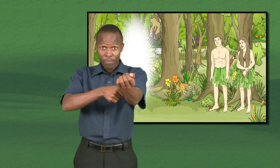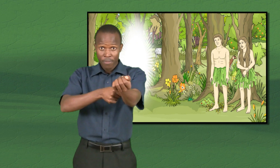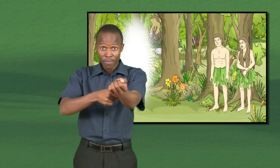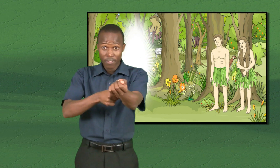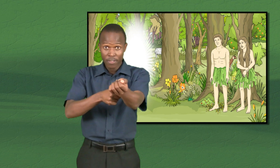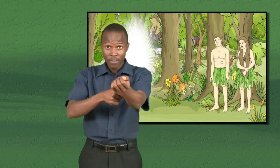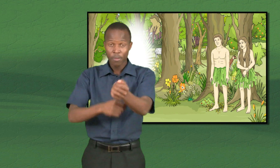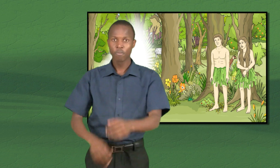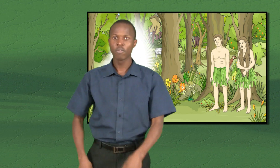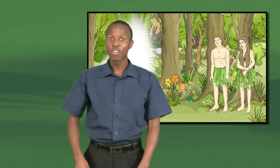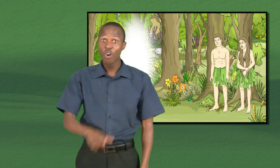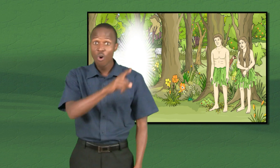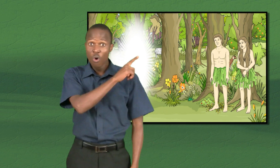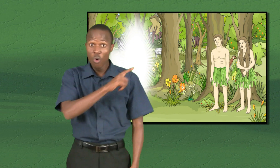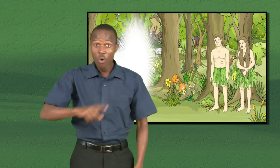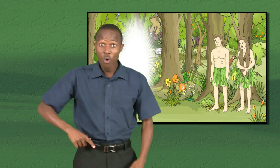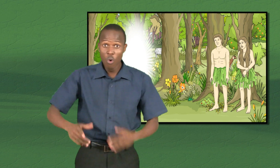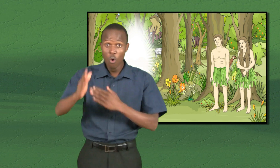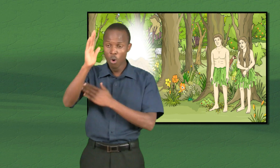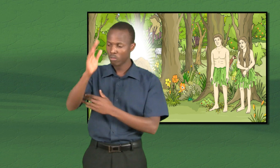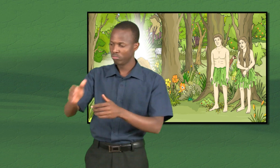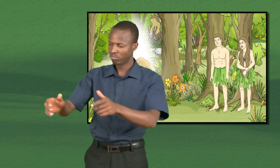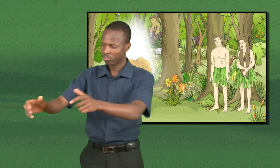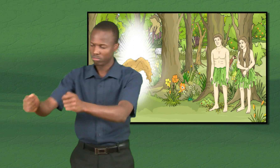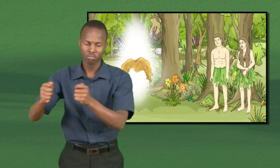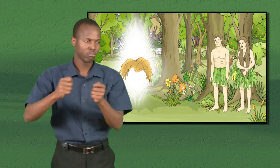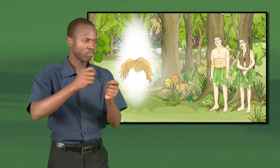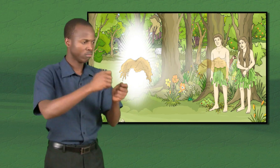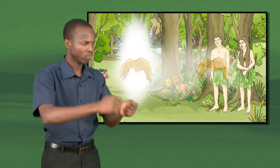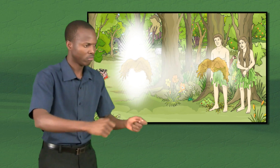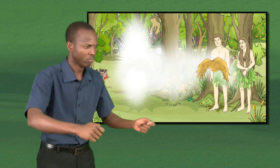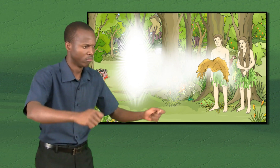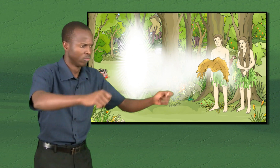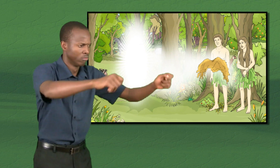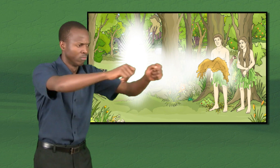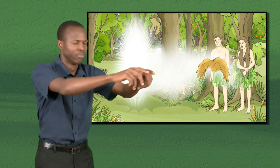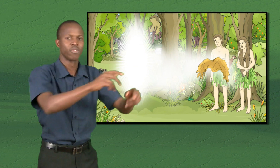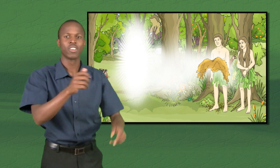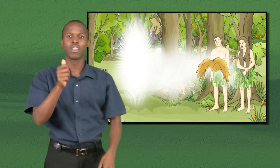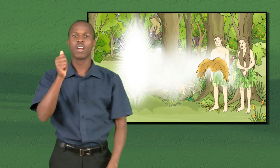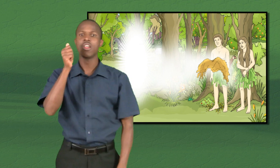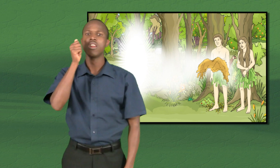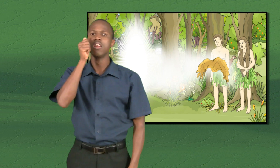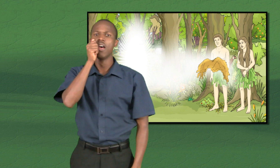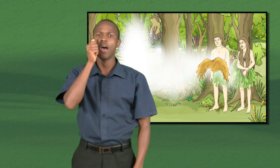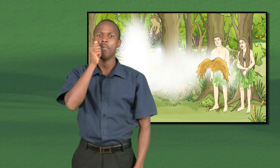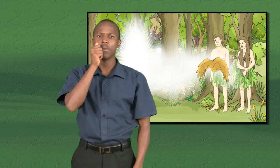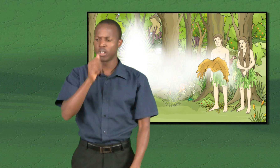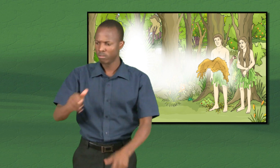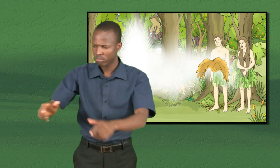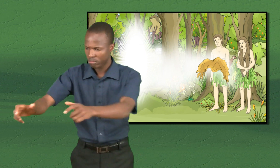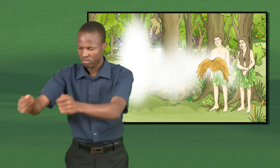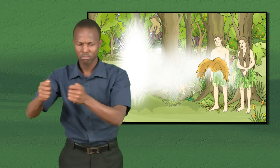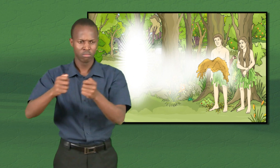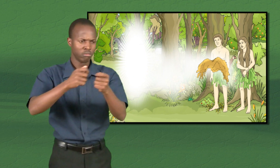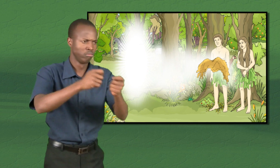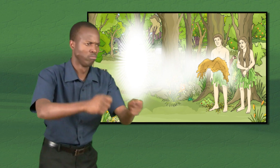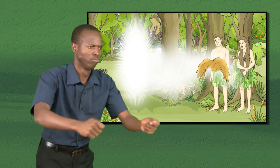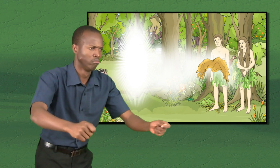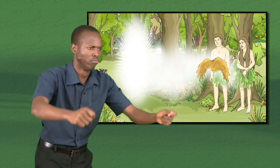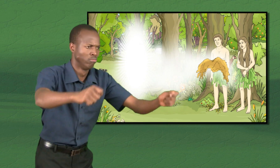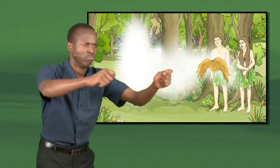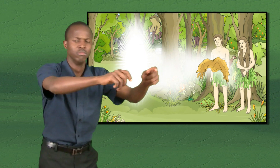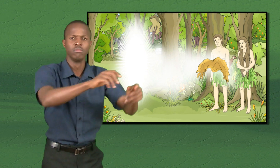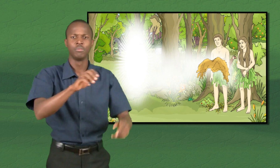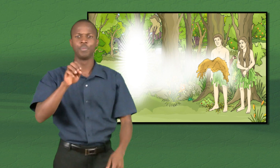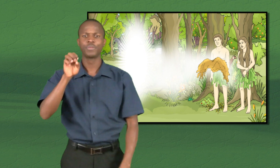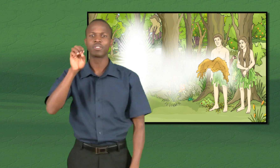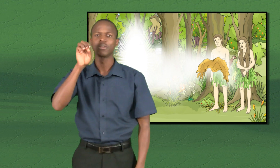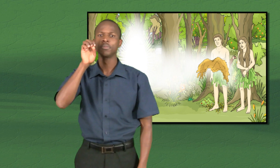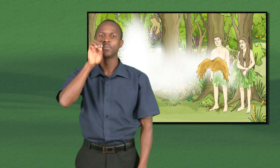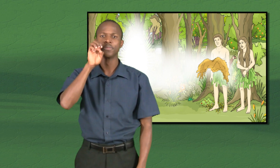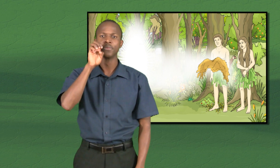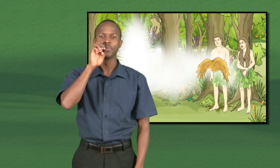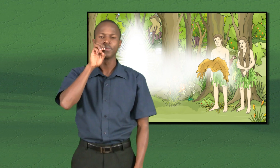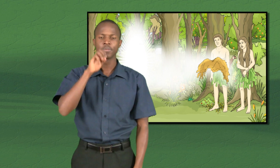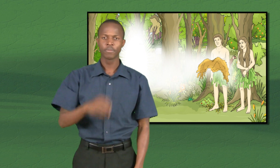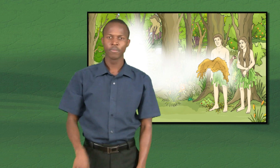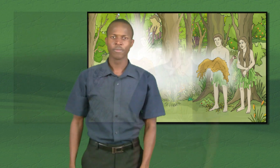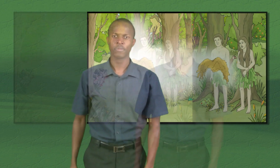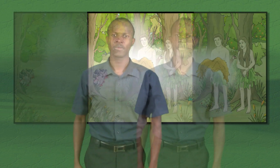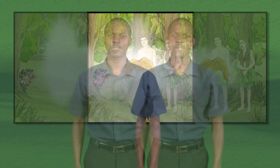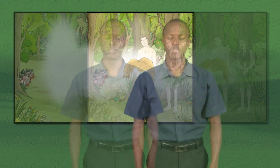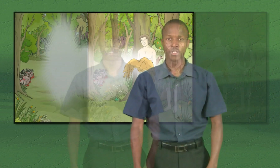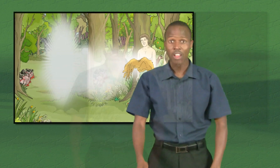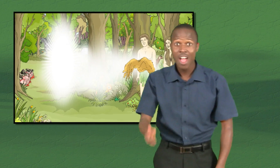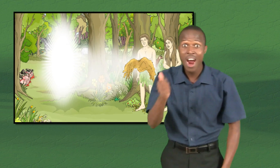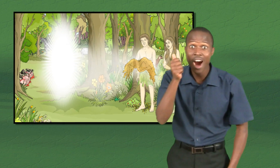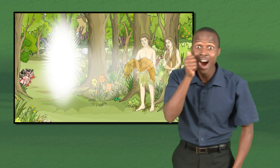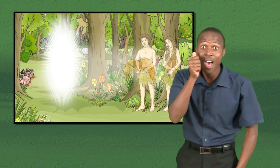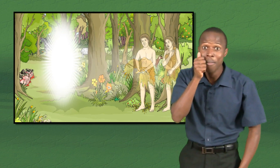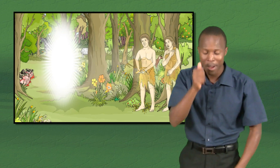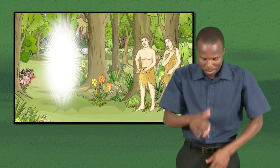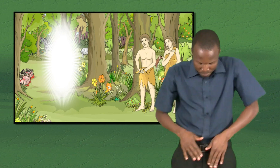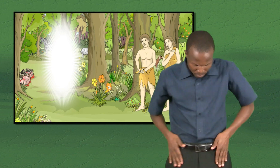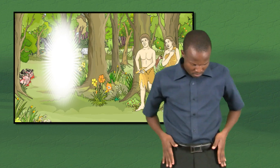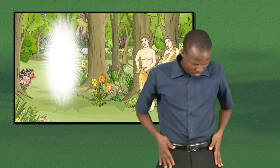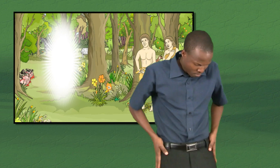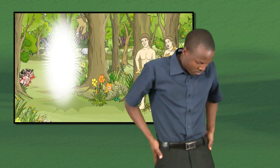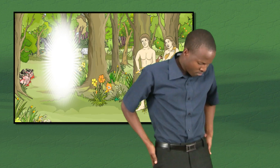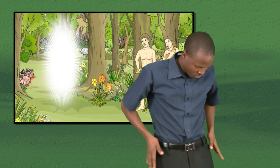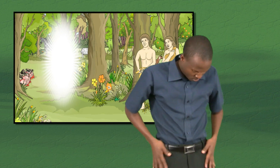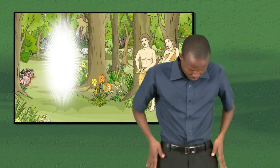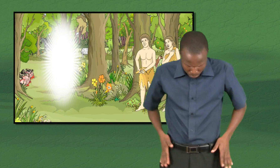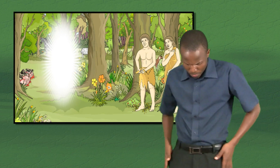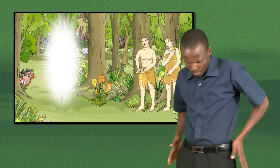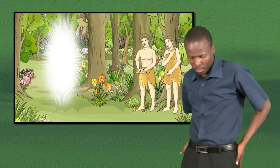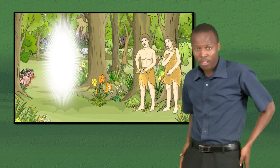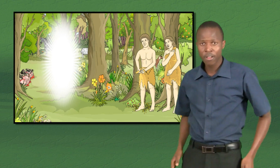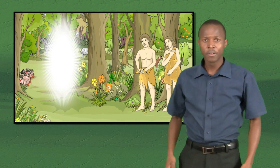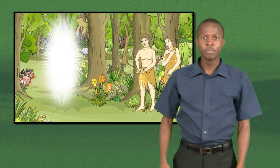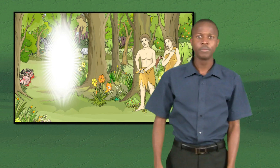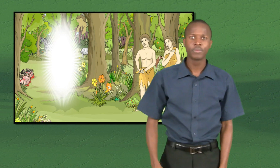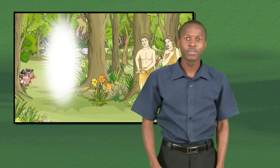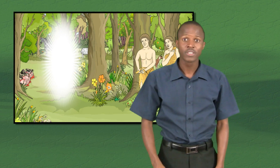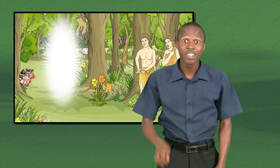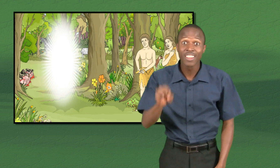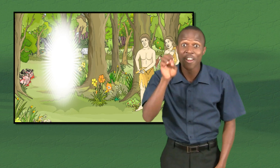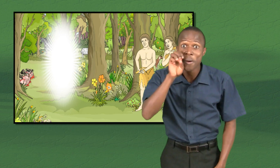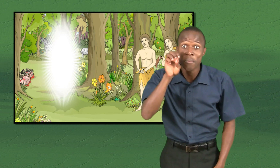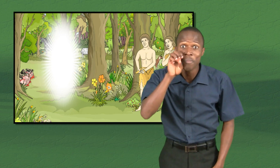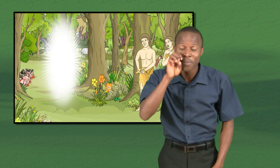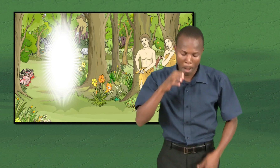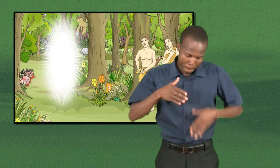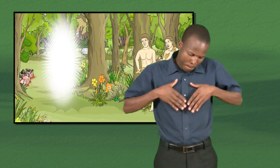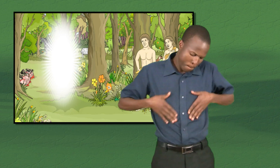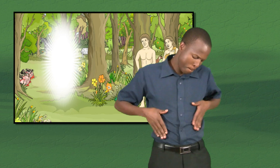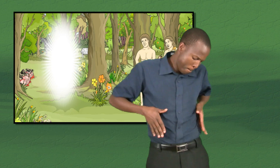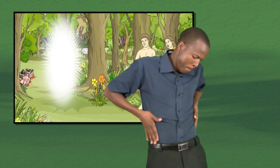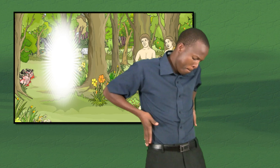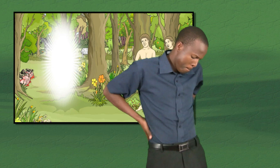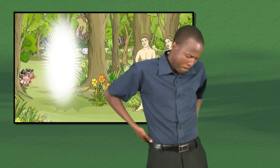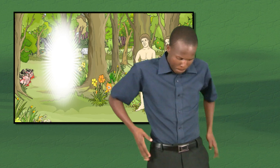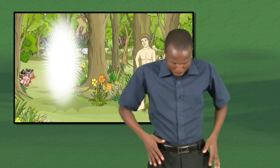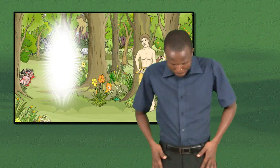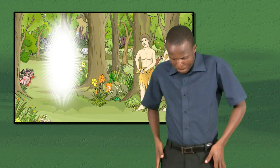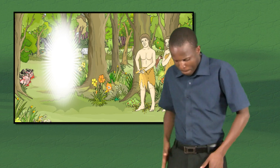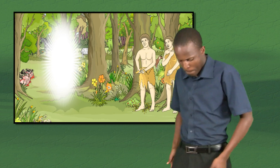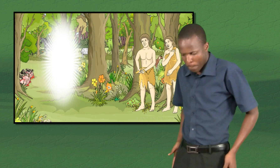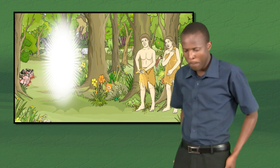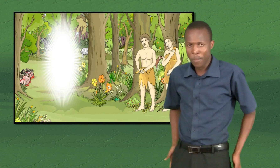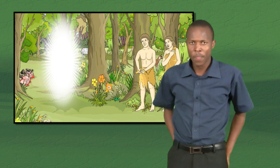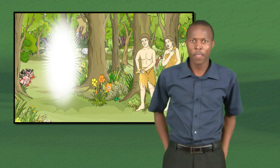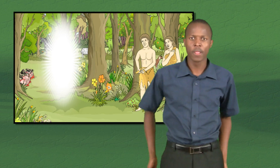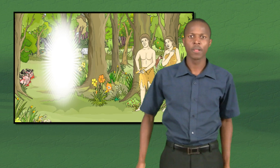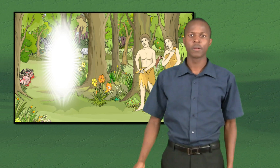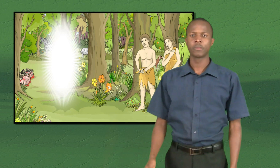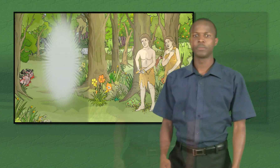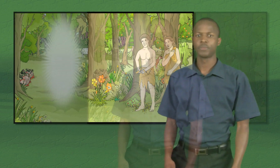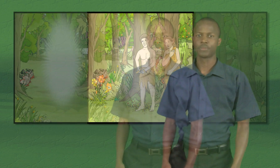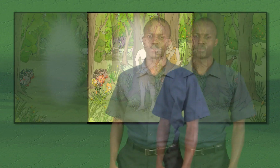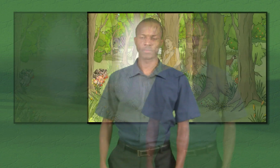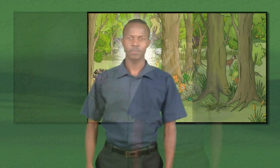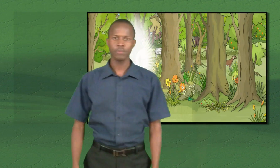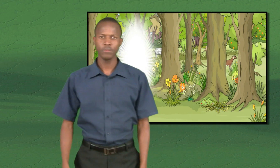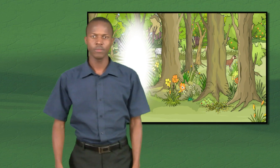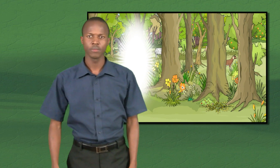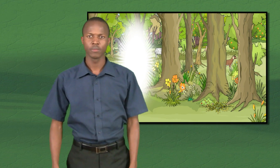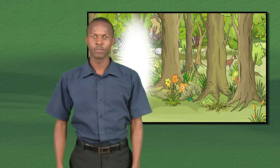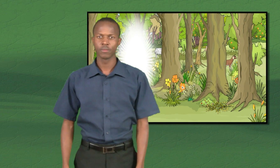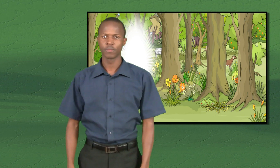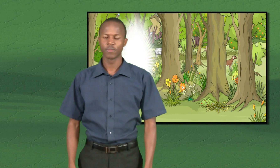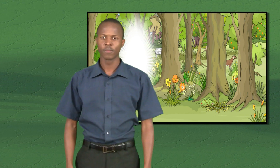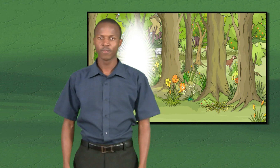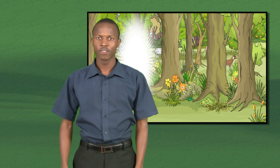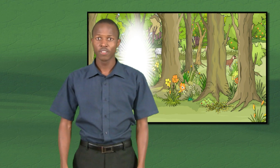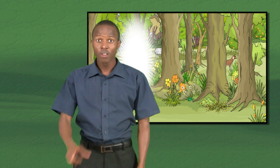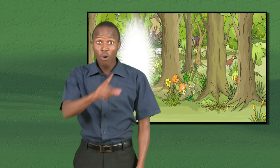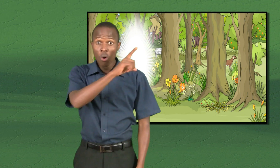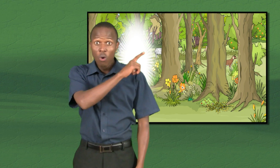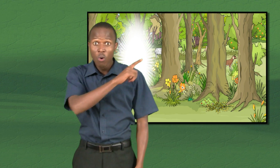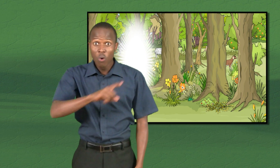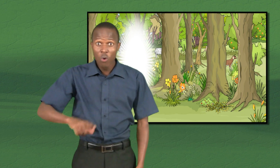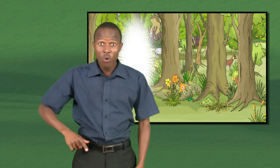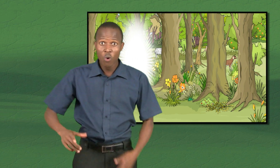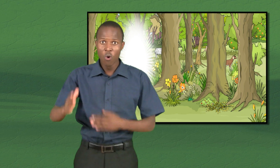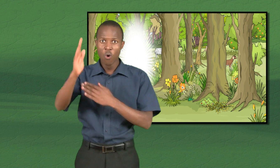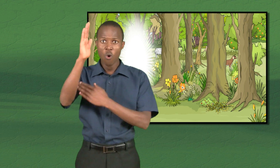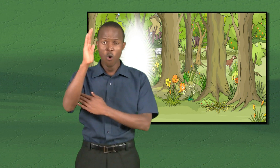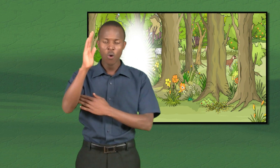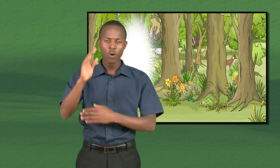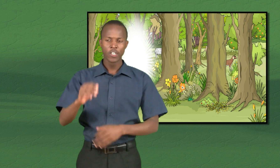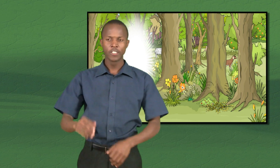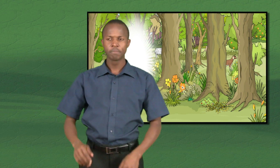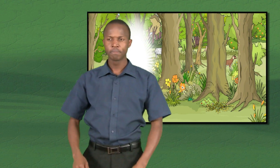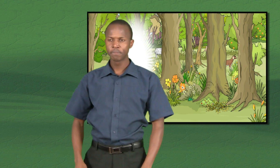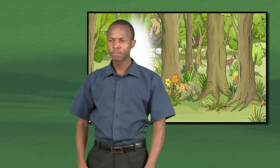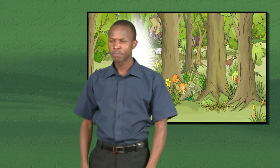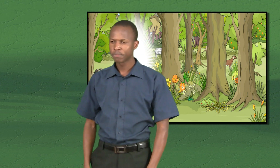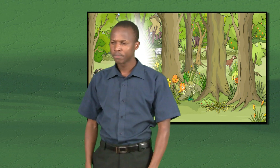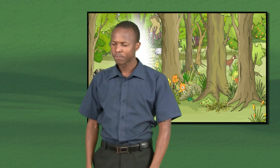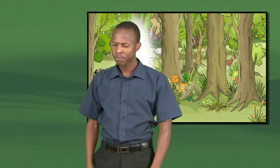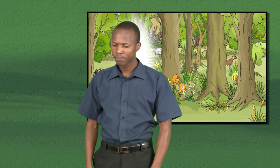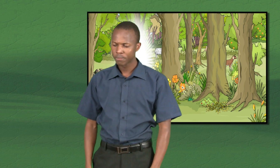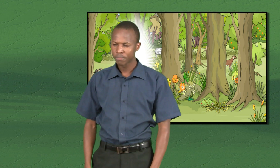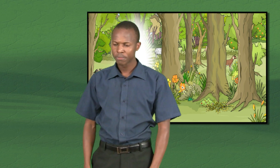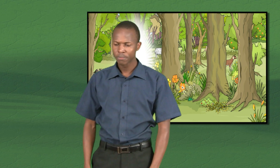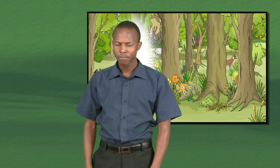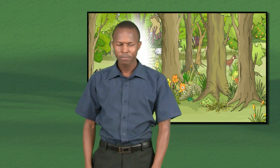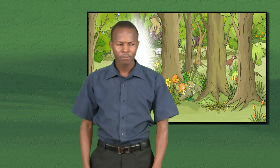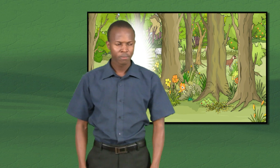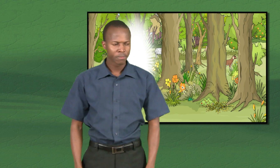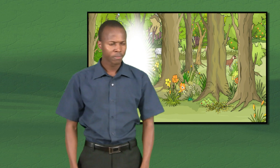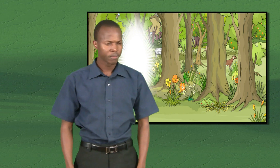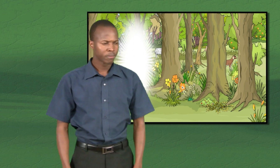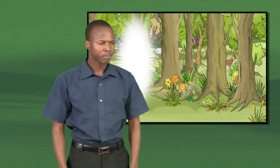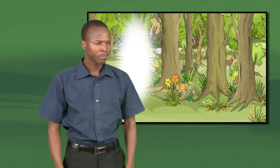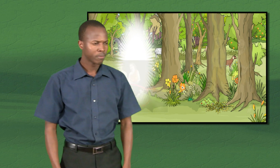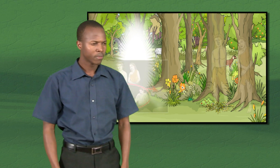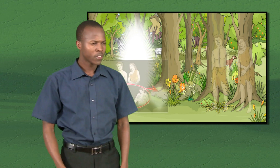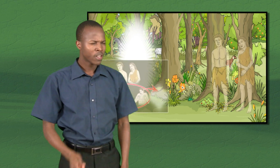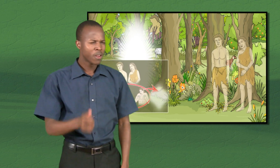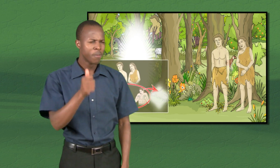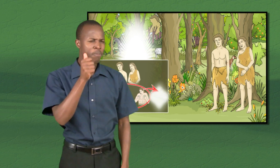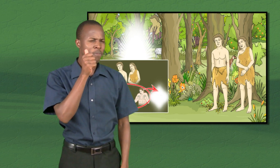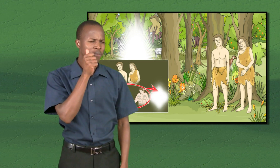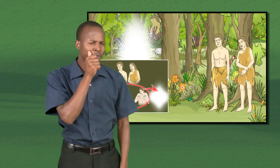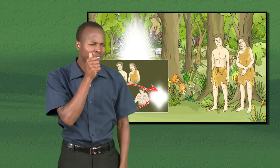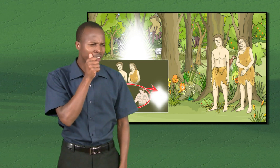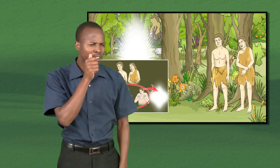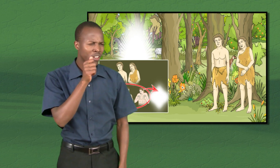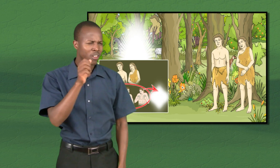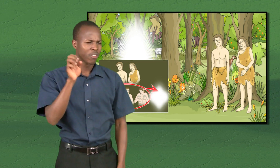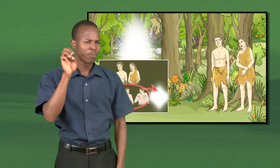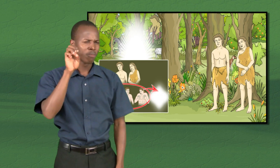And the LORD God made garments of skin for Adam and his wife, and He clothed them.